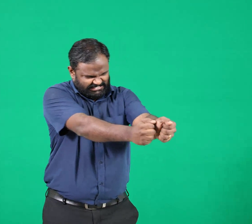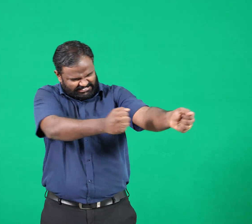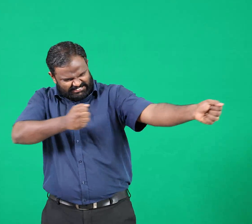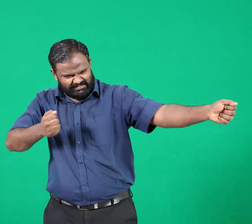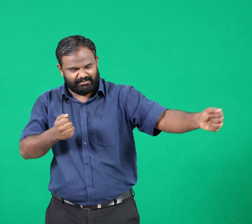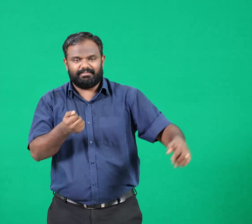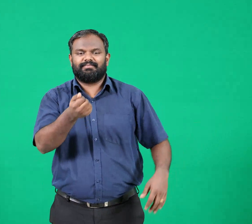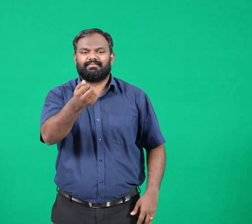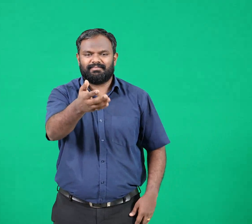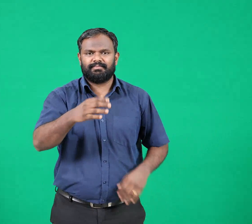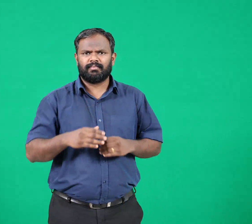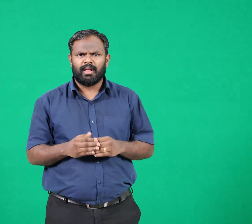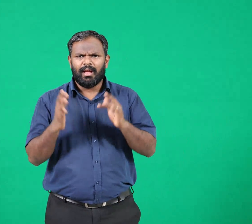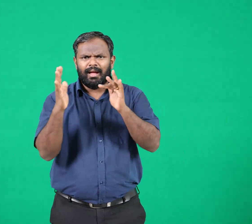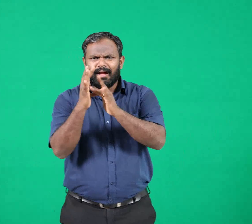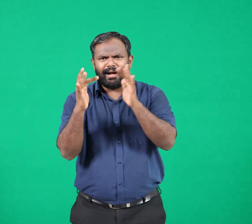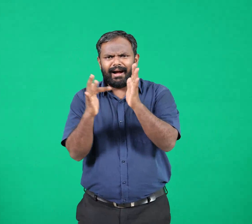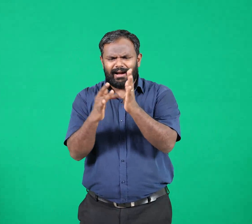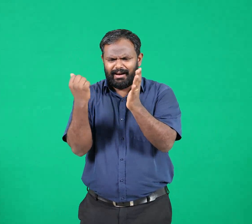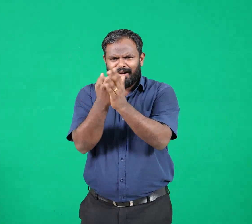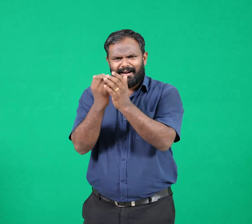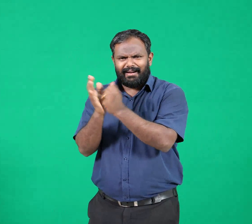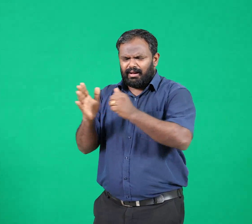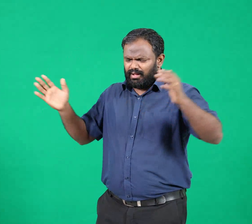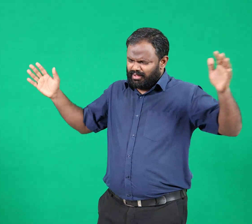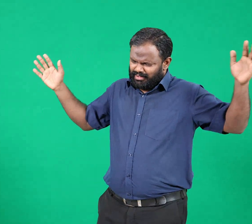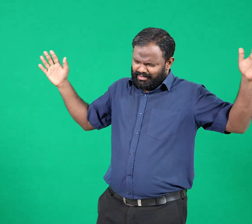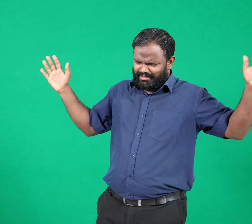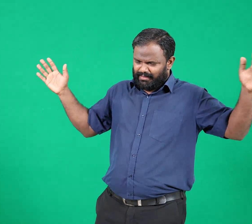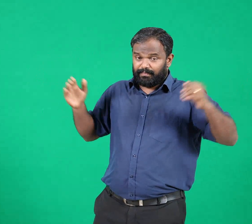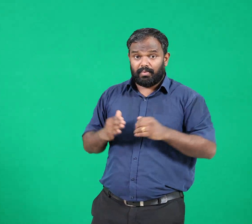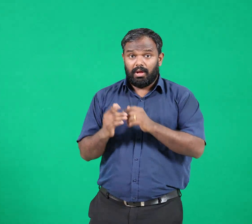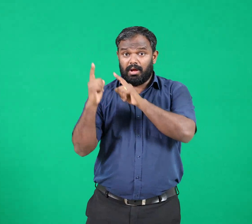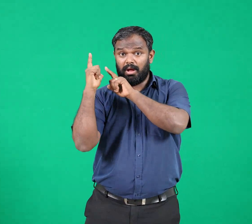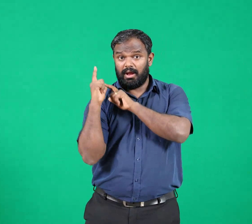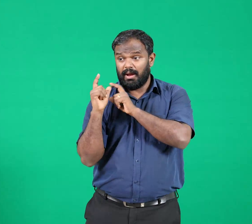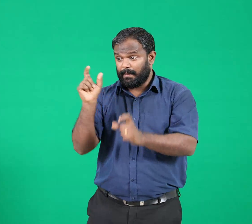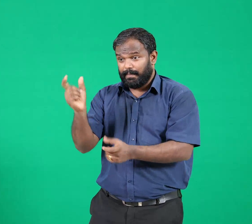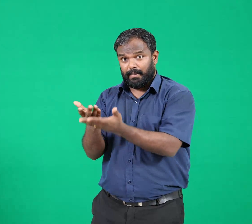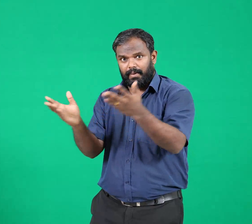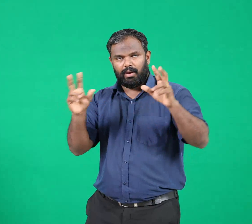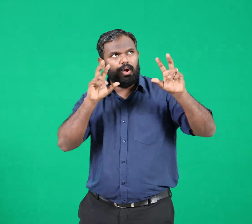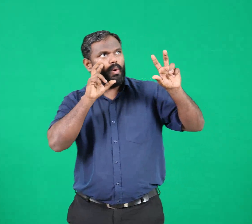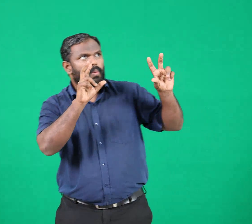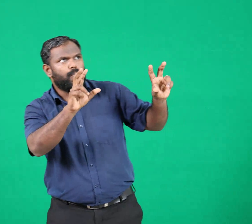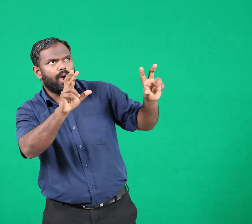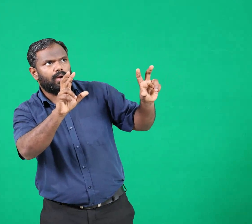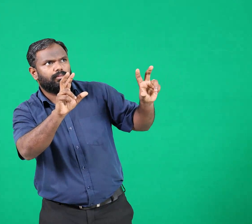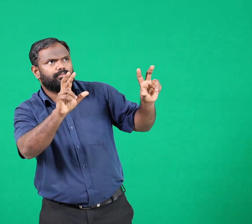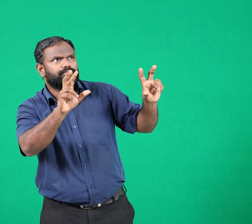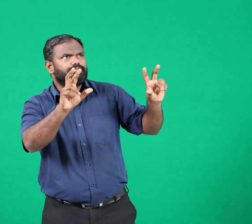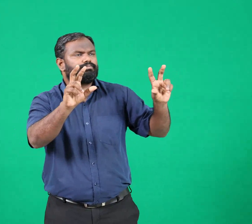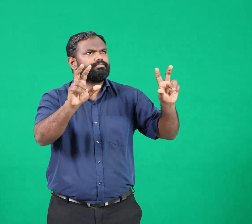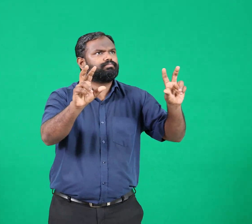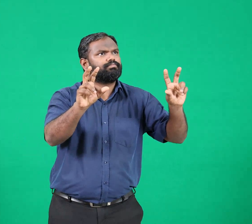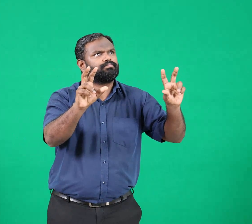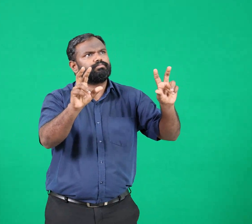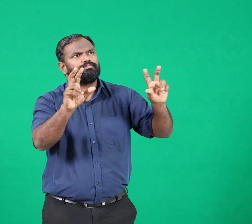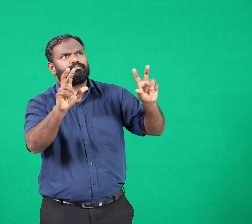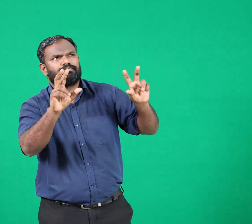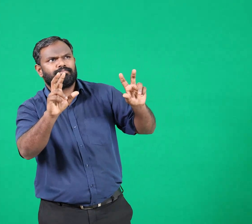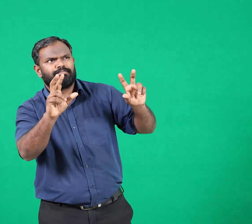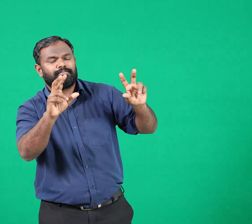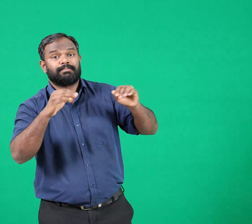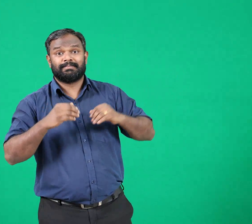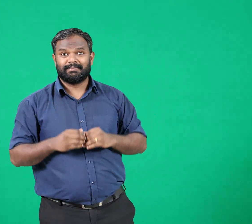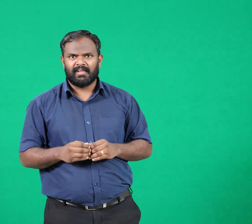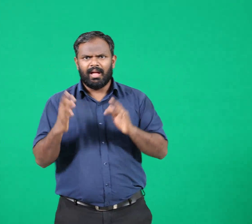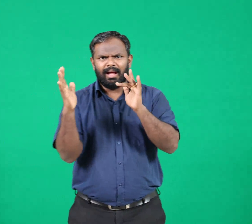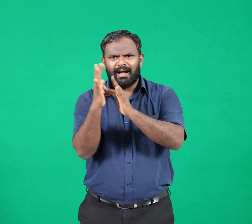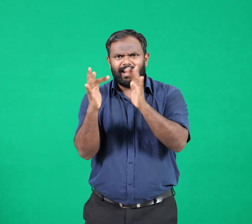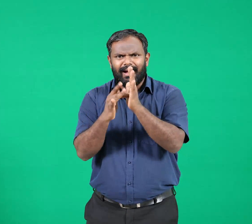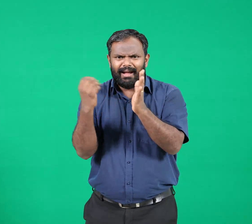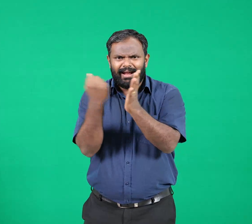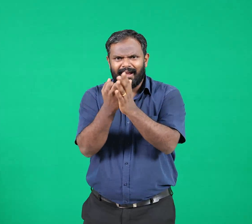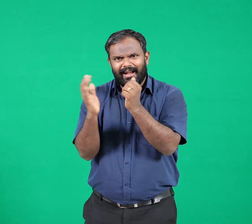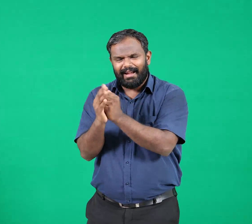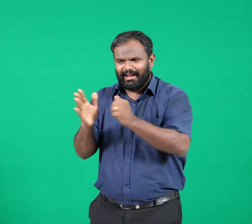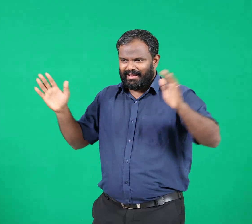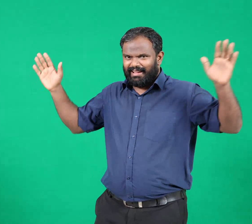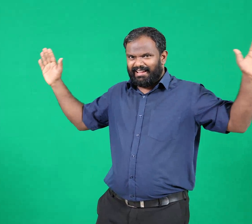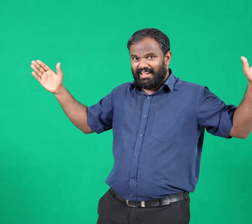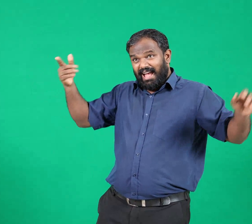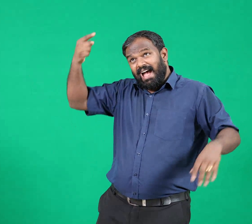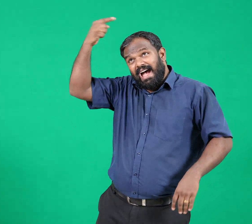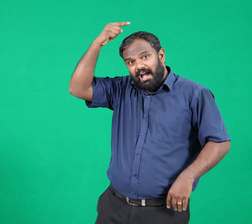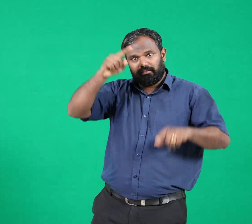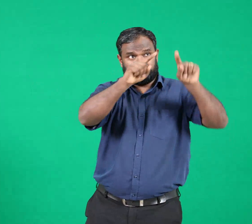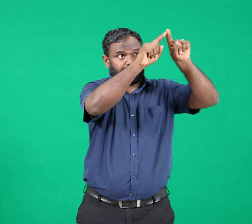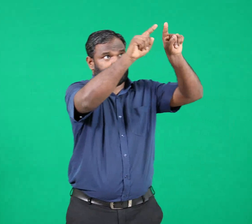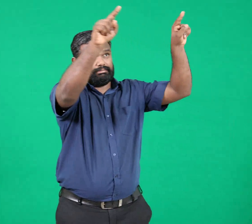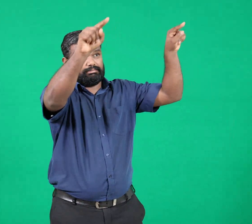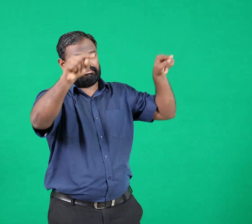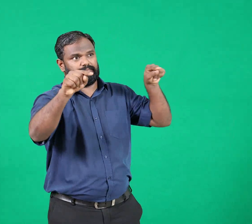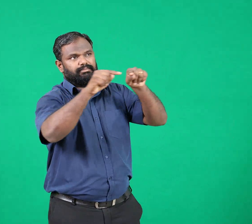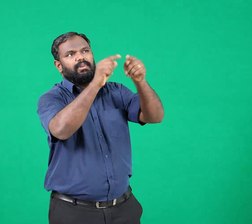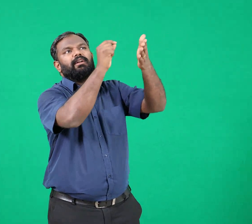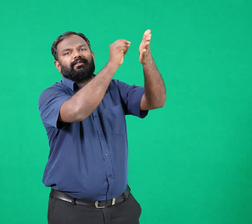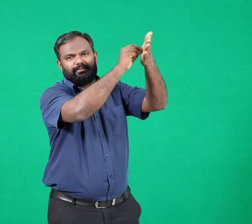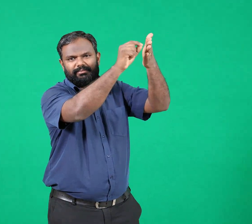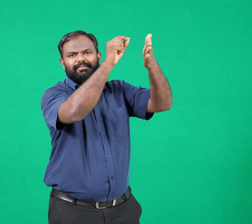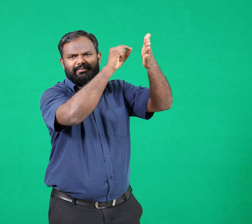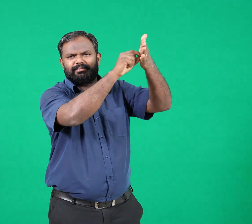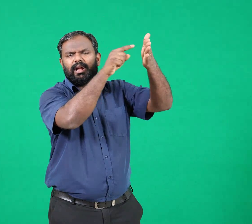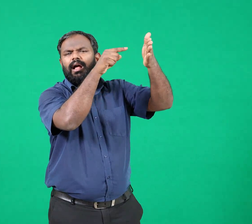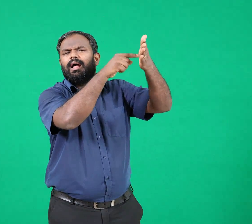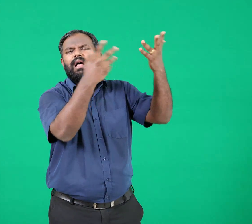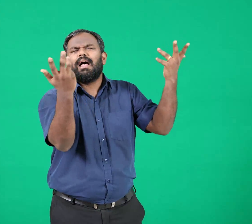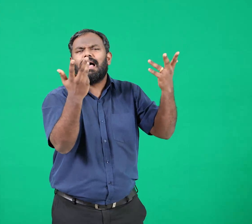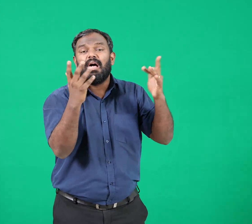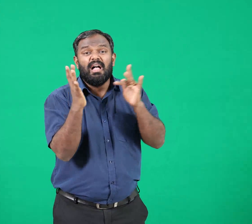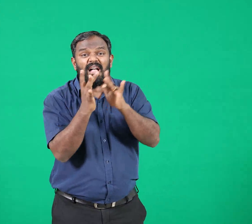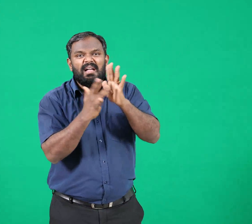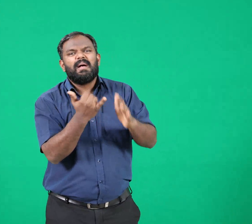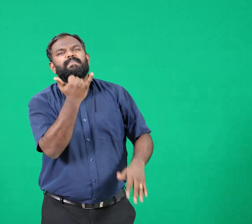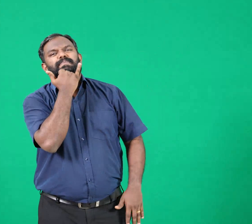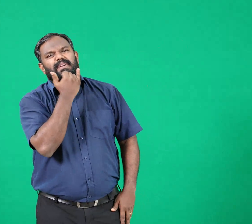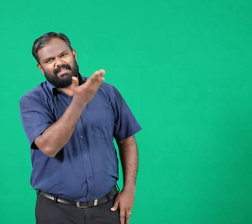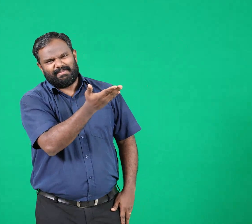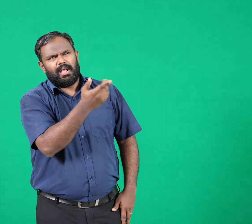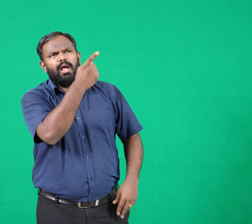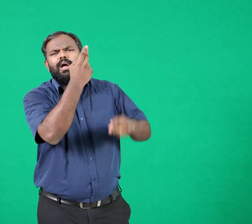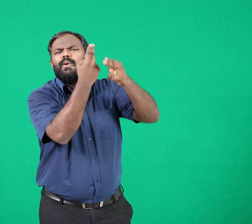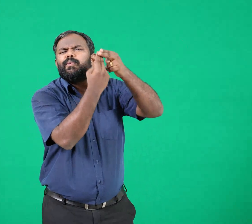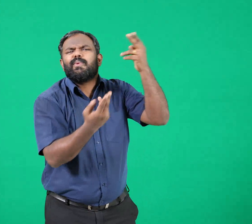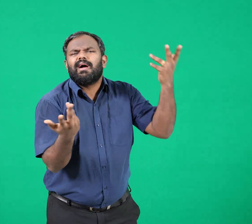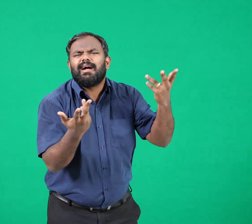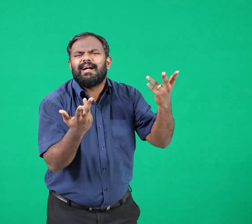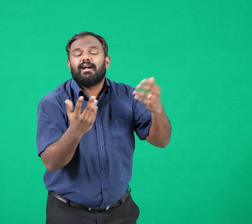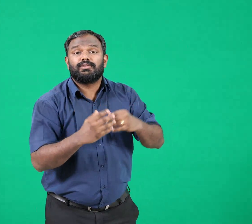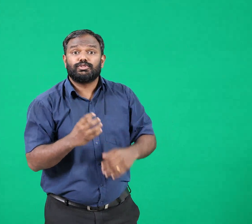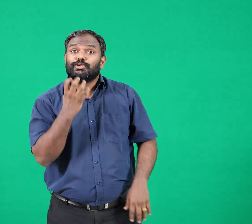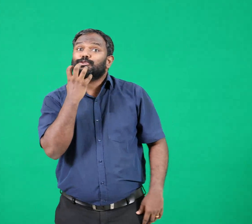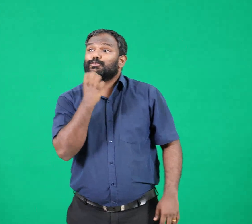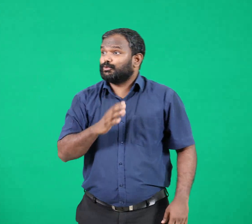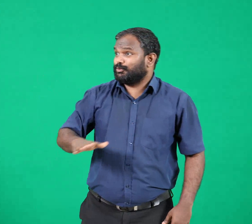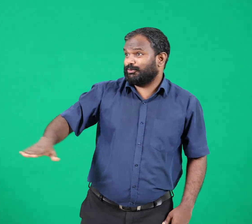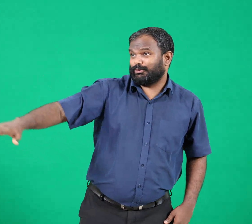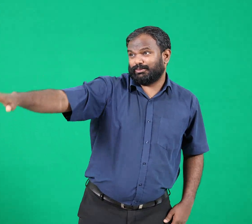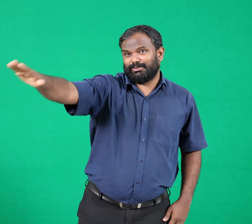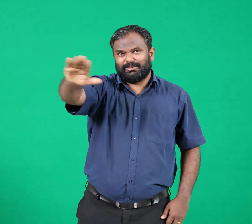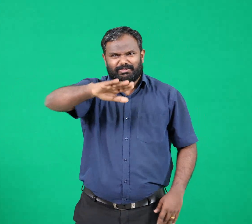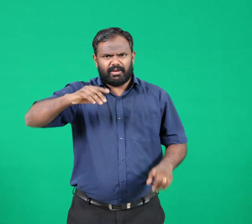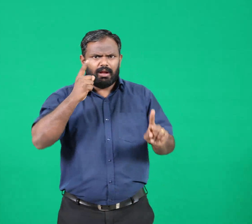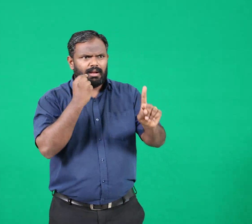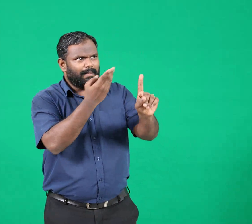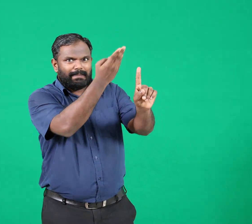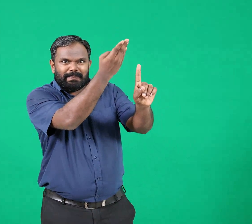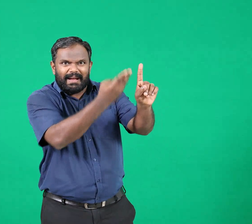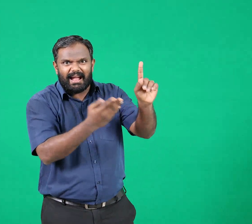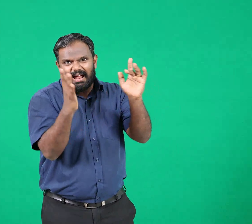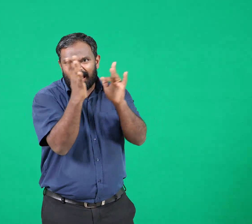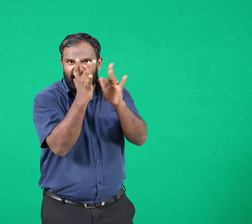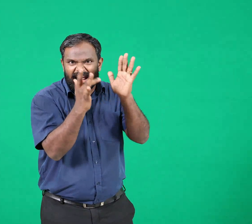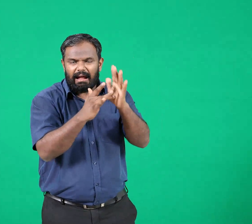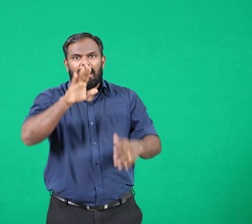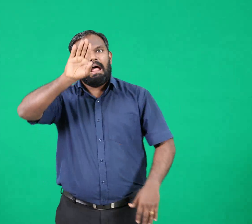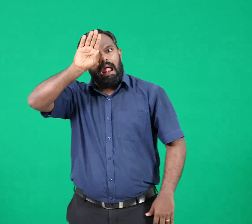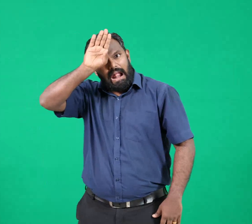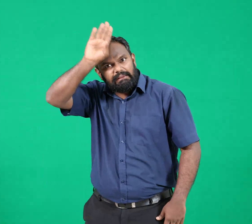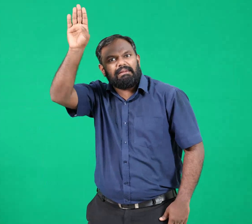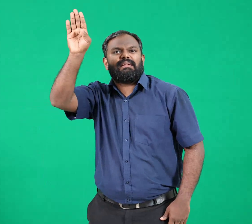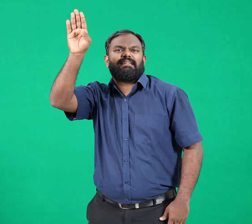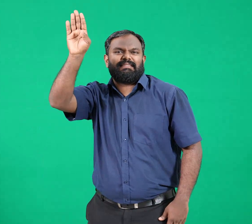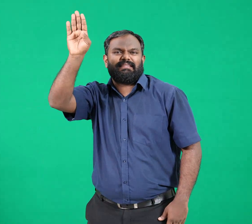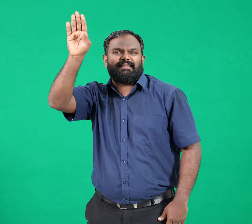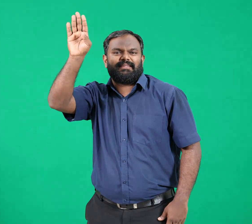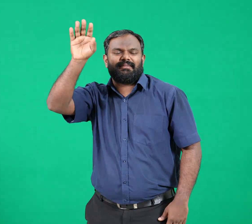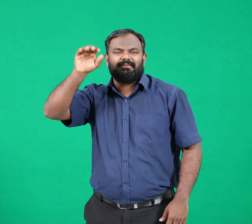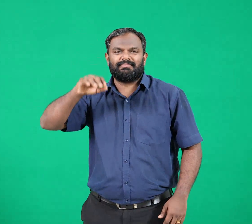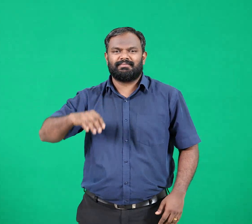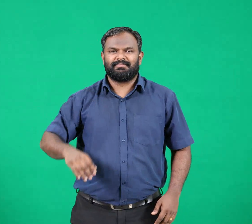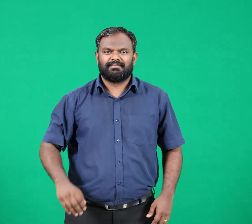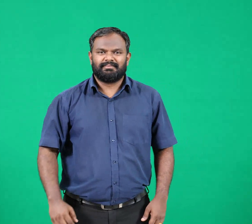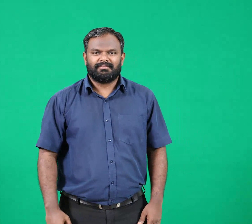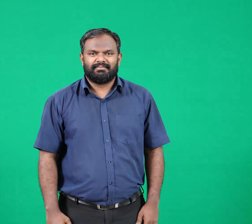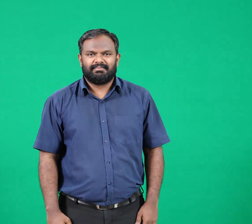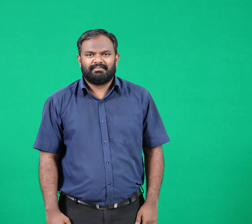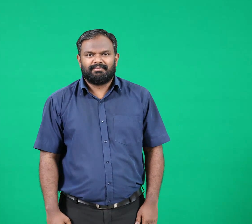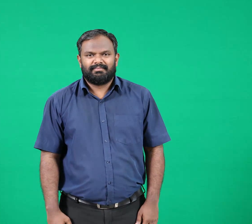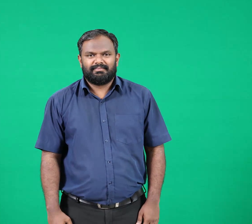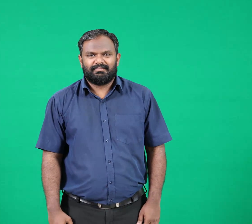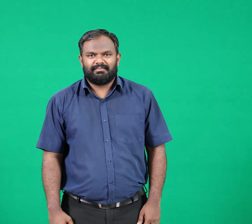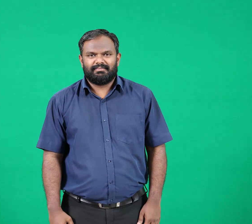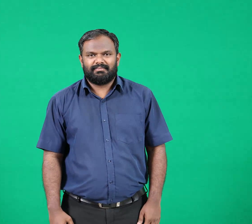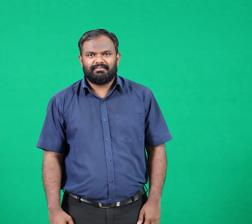Above His head they posted the written charge against Him: THIS IS JESUS, THE KING OF THE JEWS.